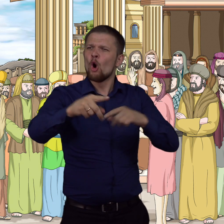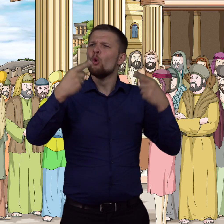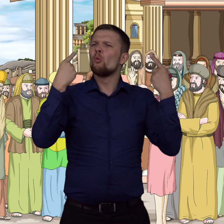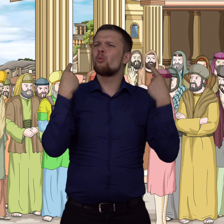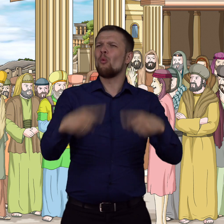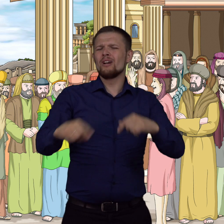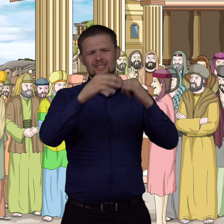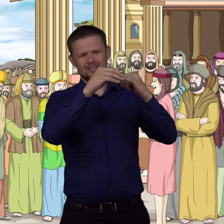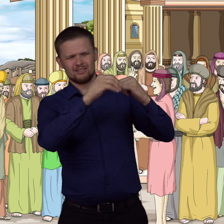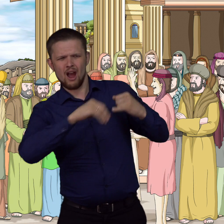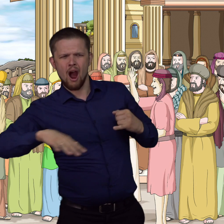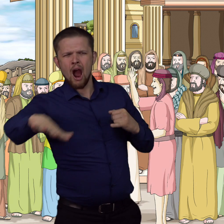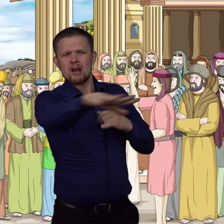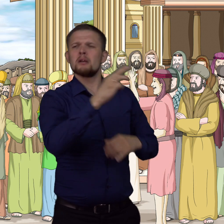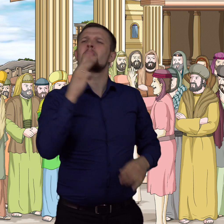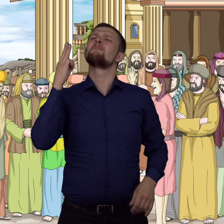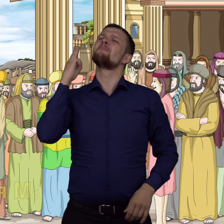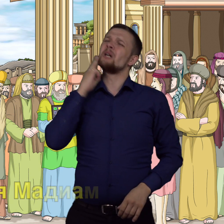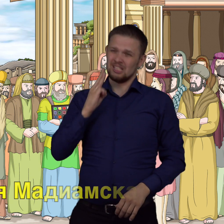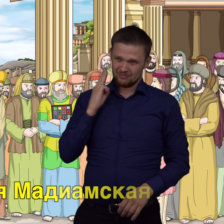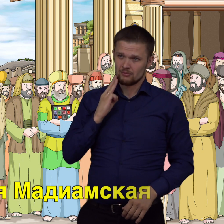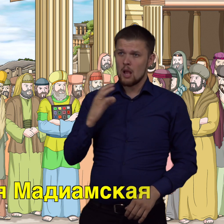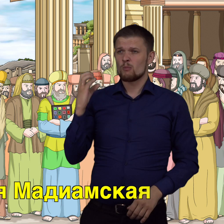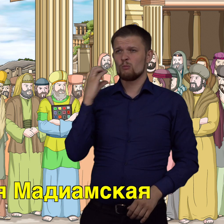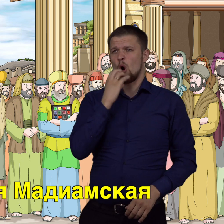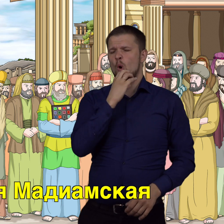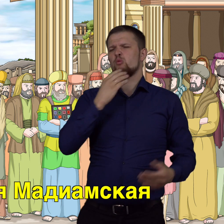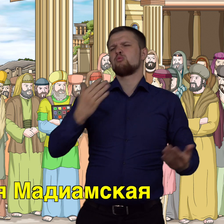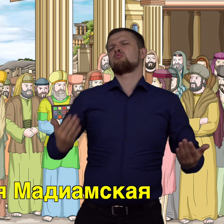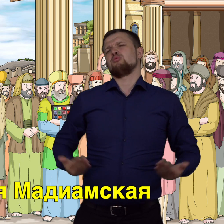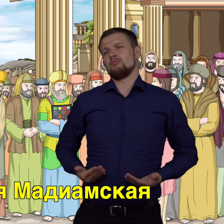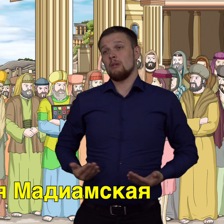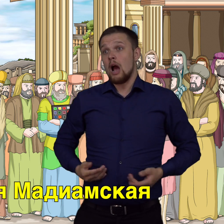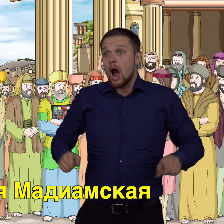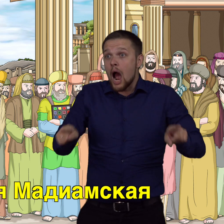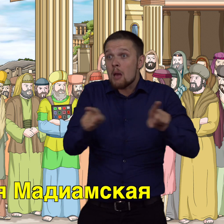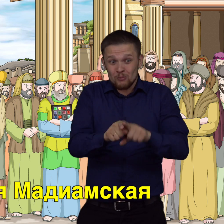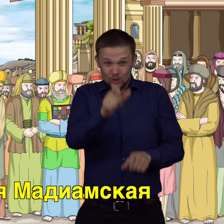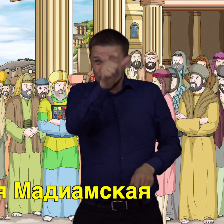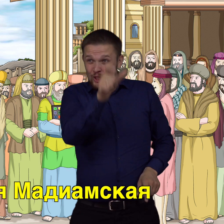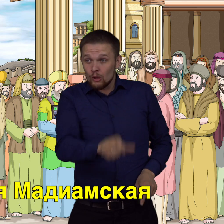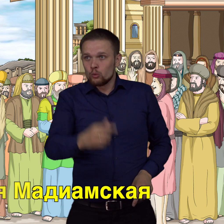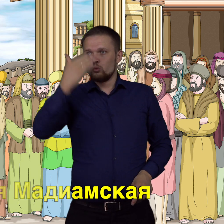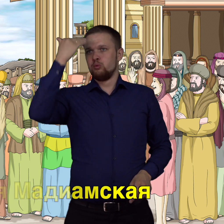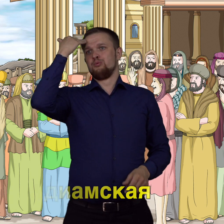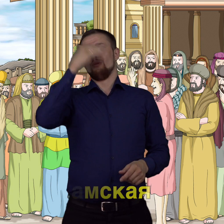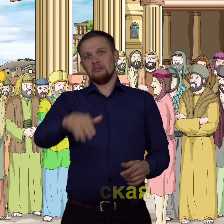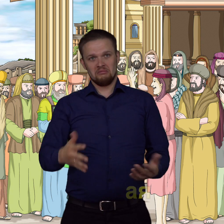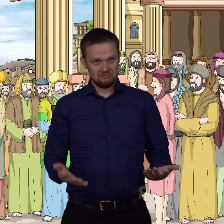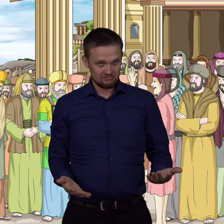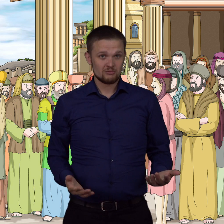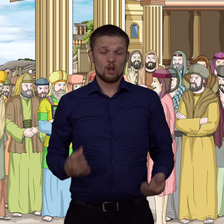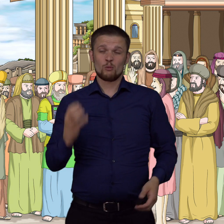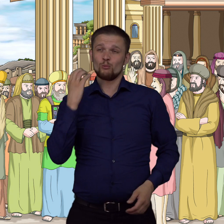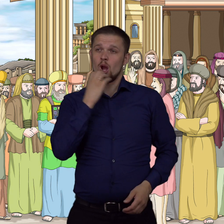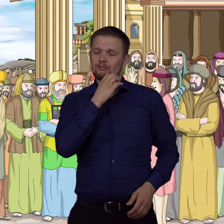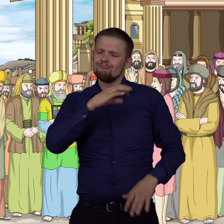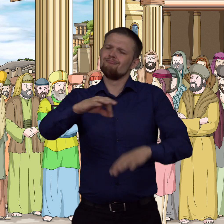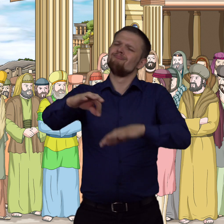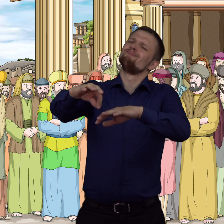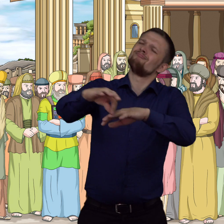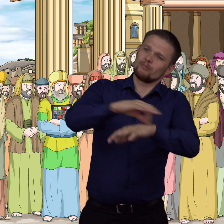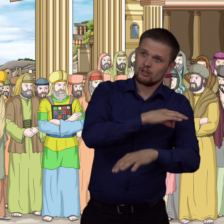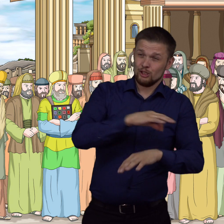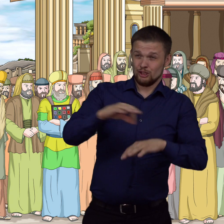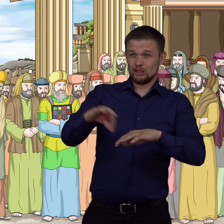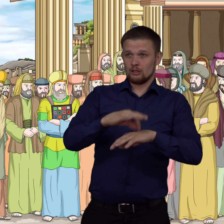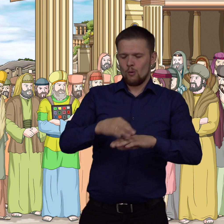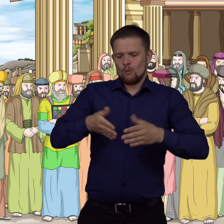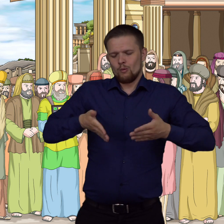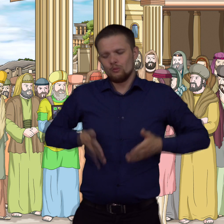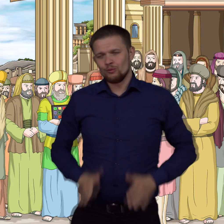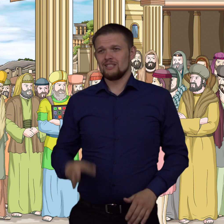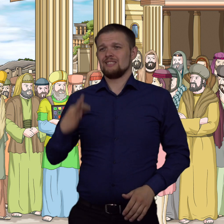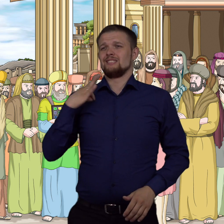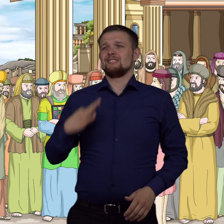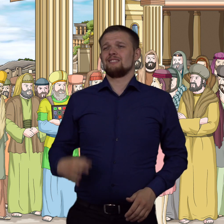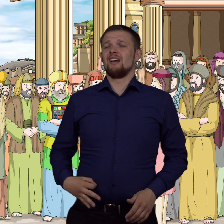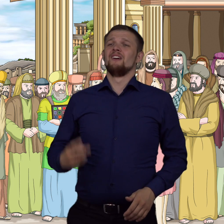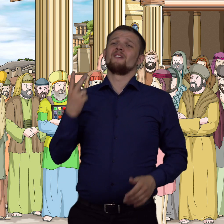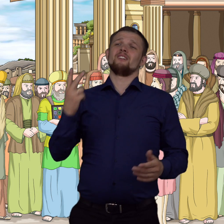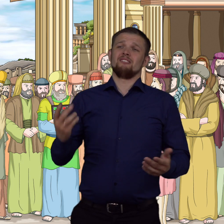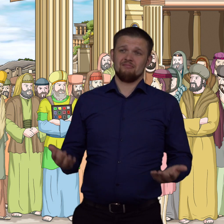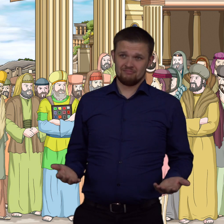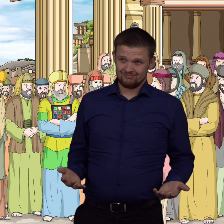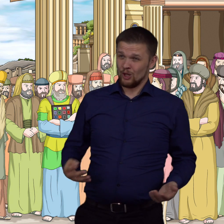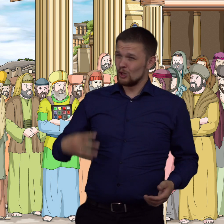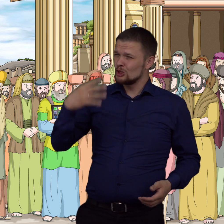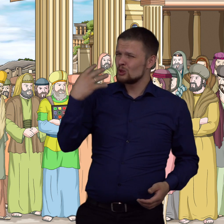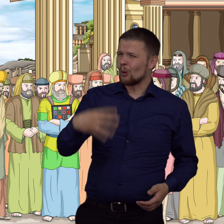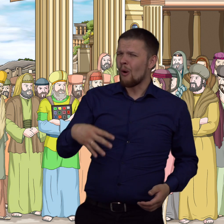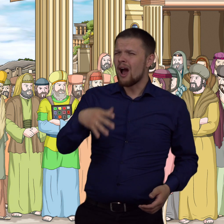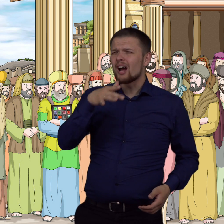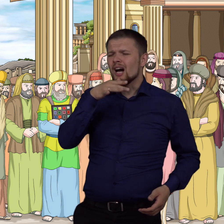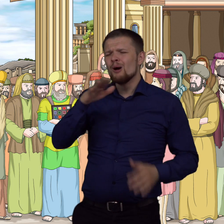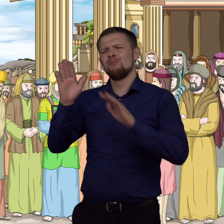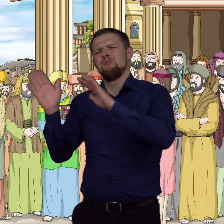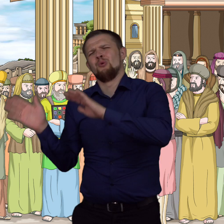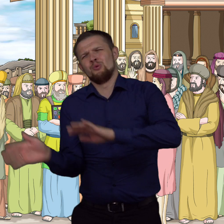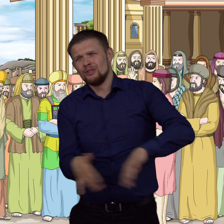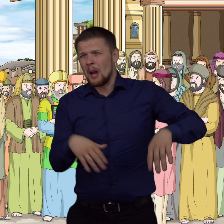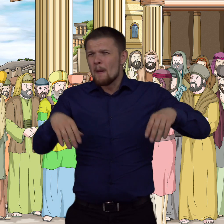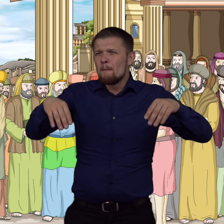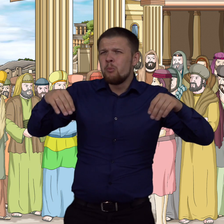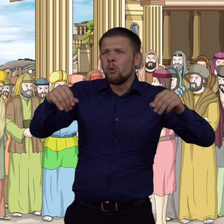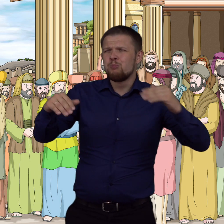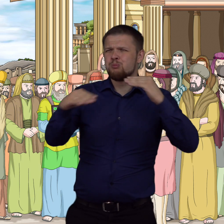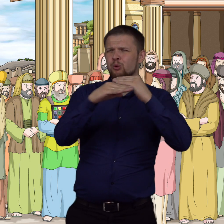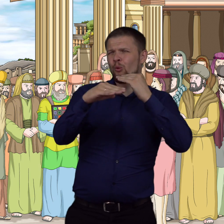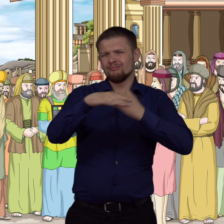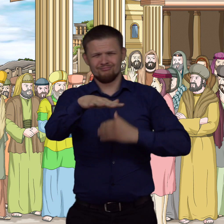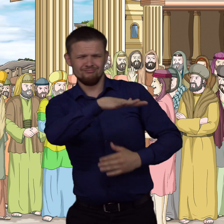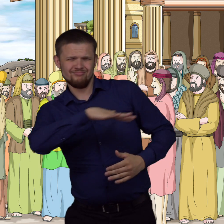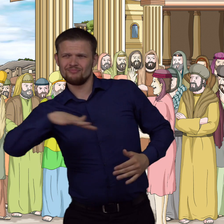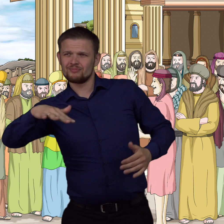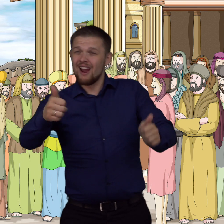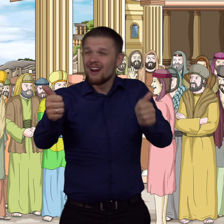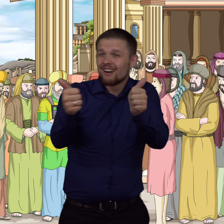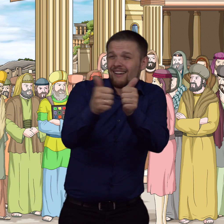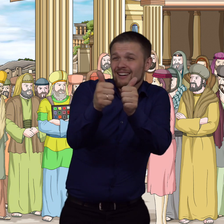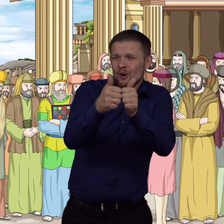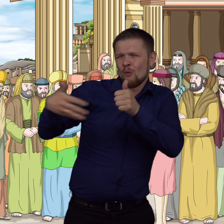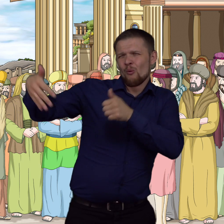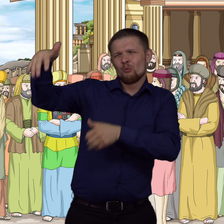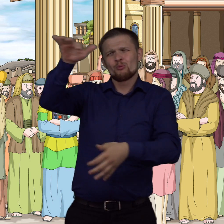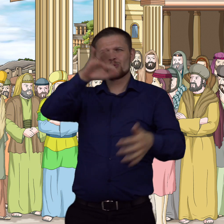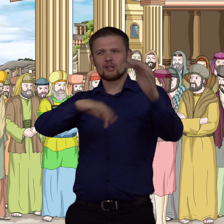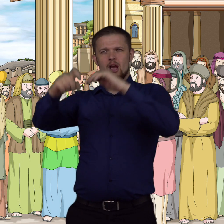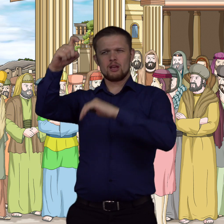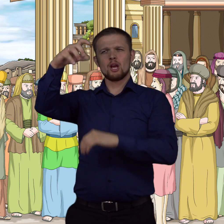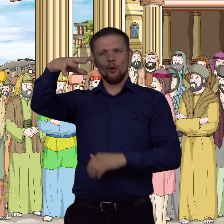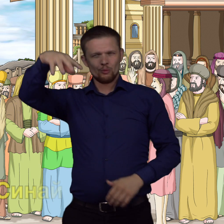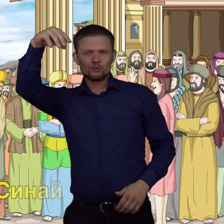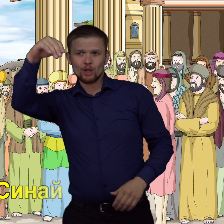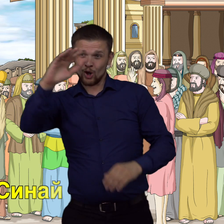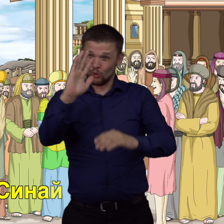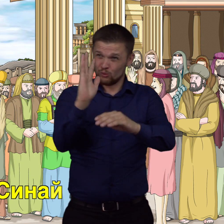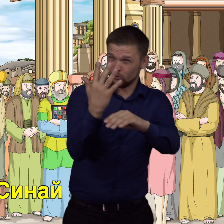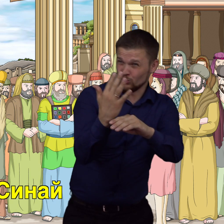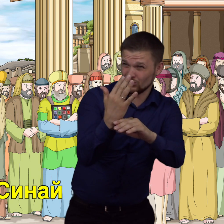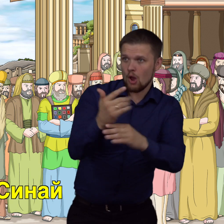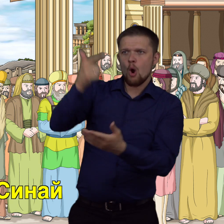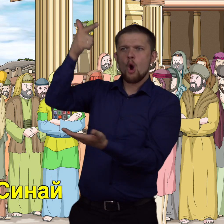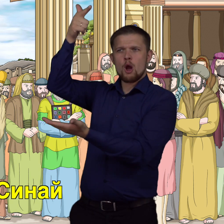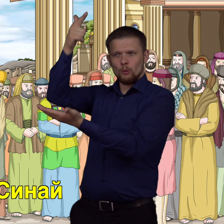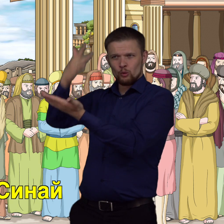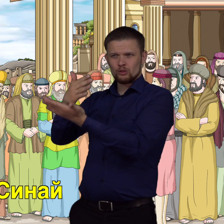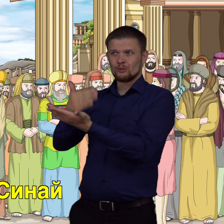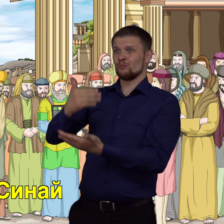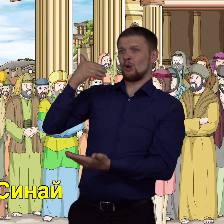At this remark, Moses fled to the land of Midian, where he lived as a foreigner and had two sons.